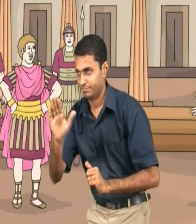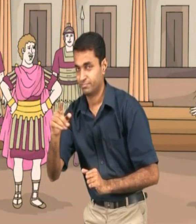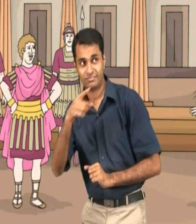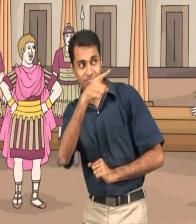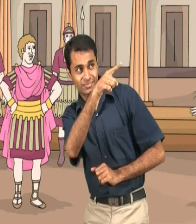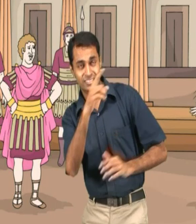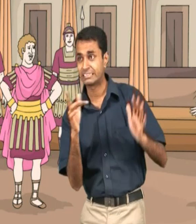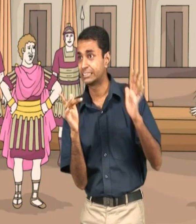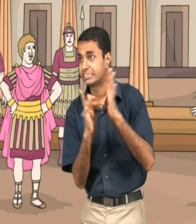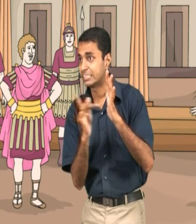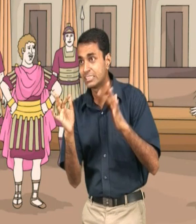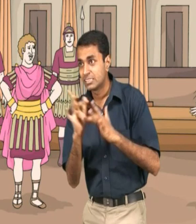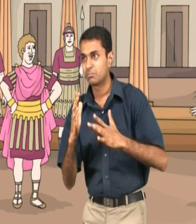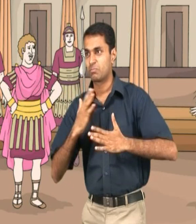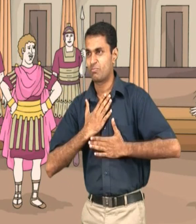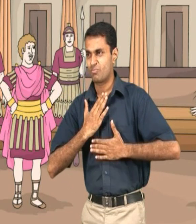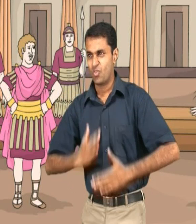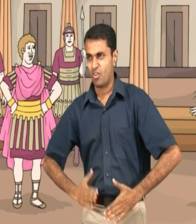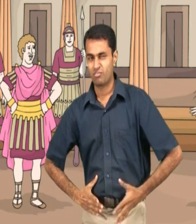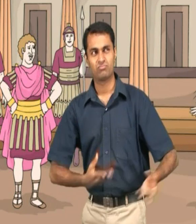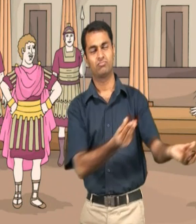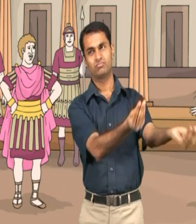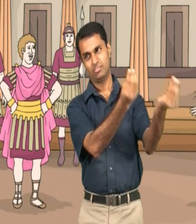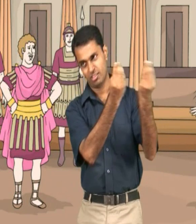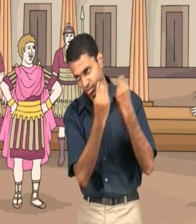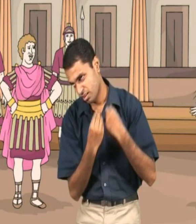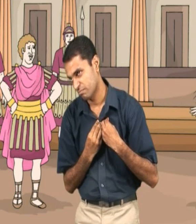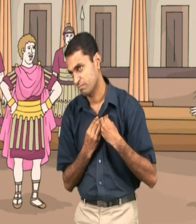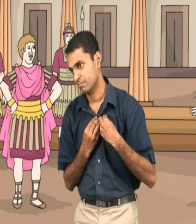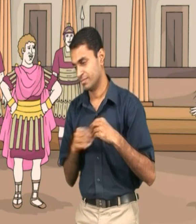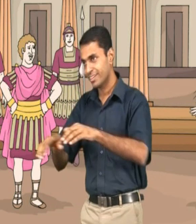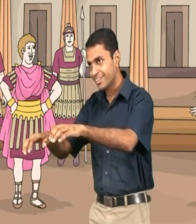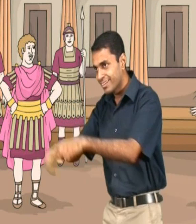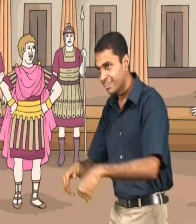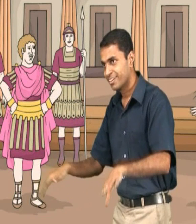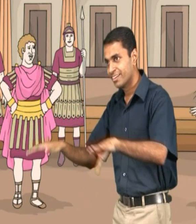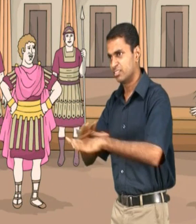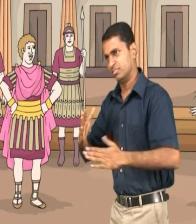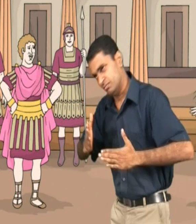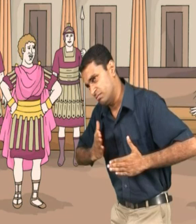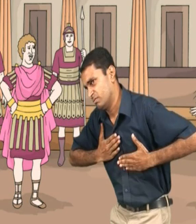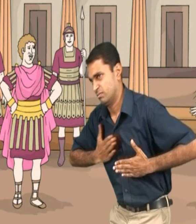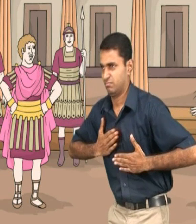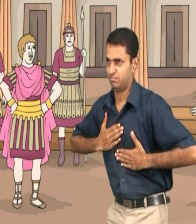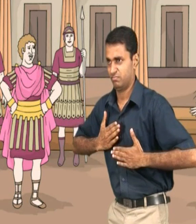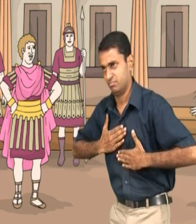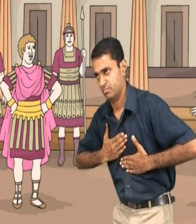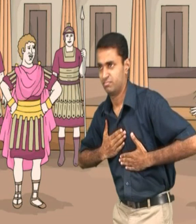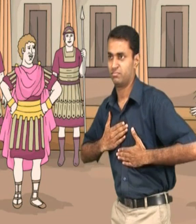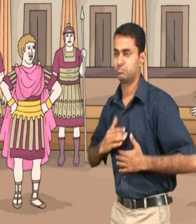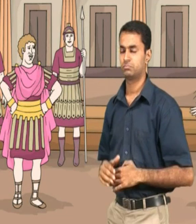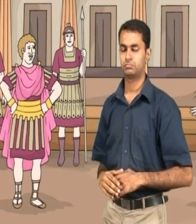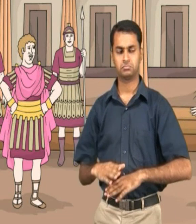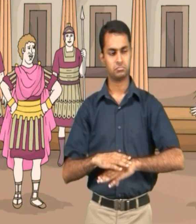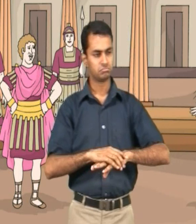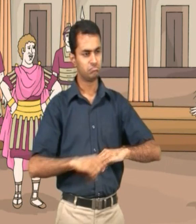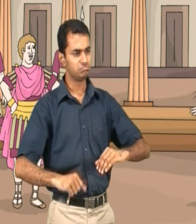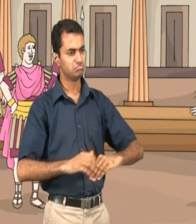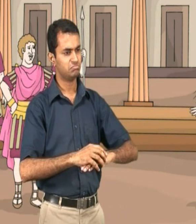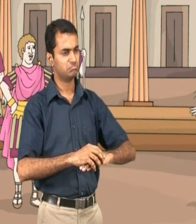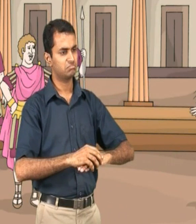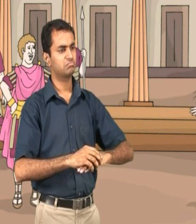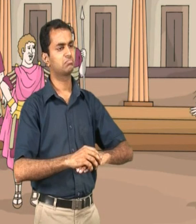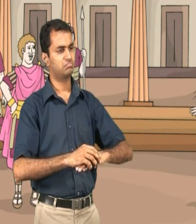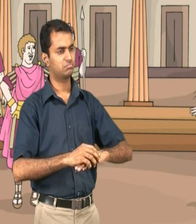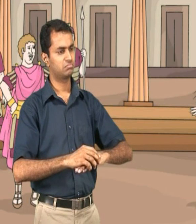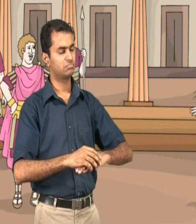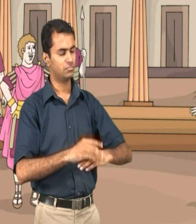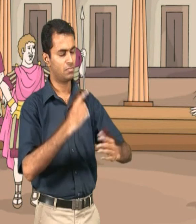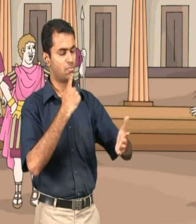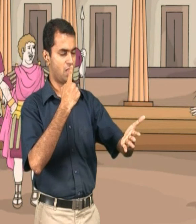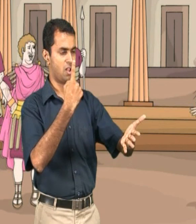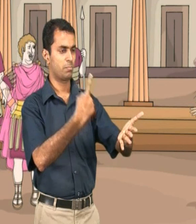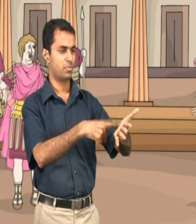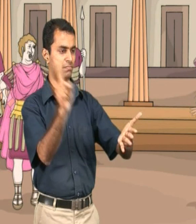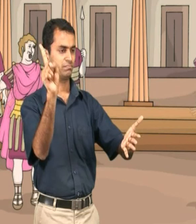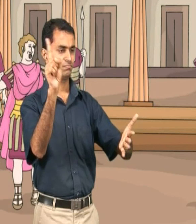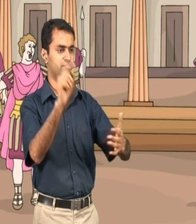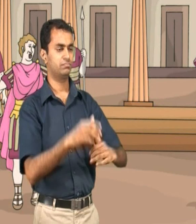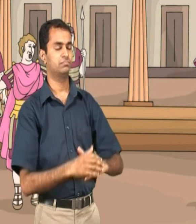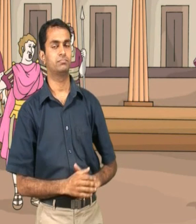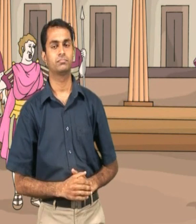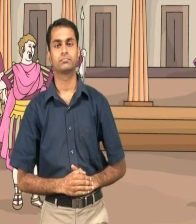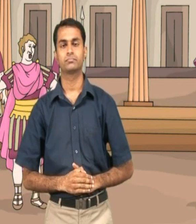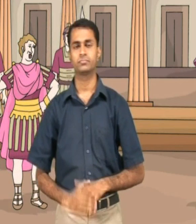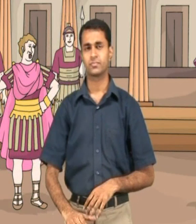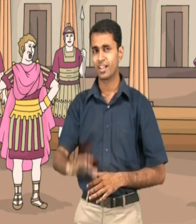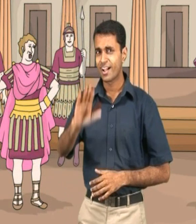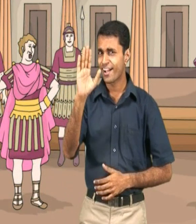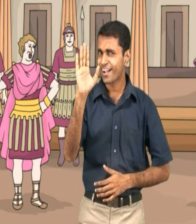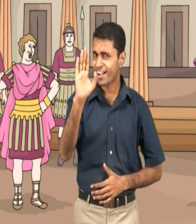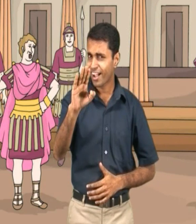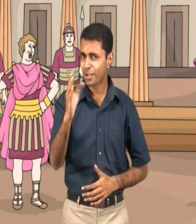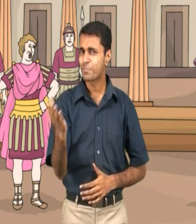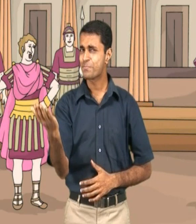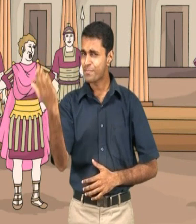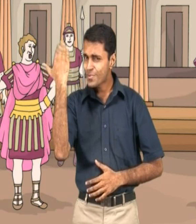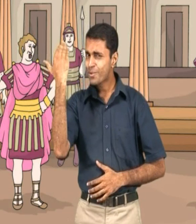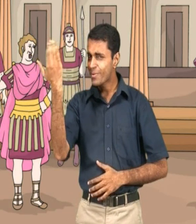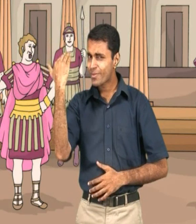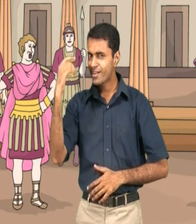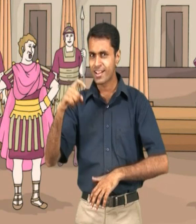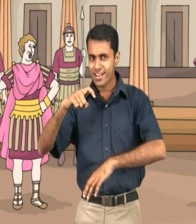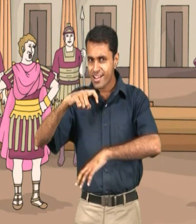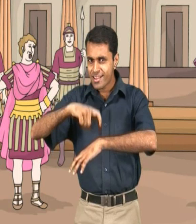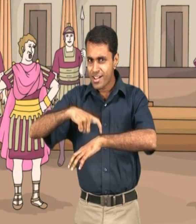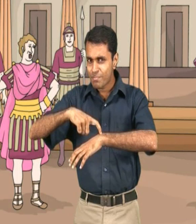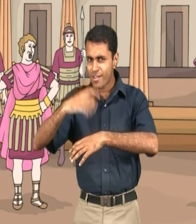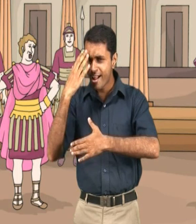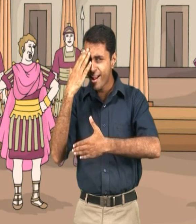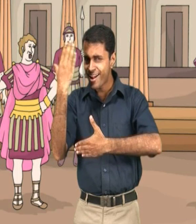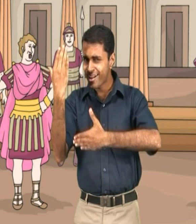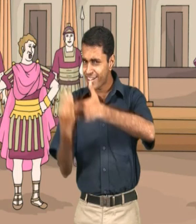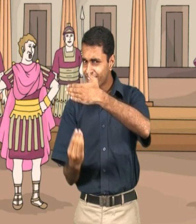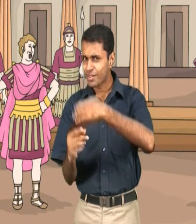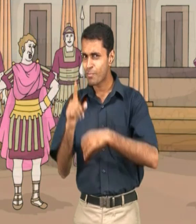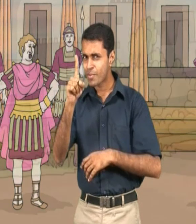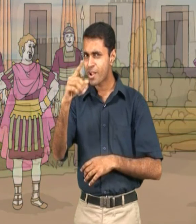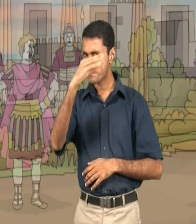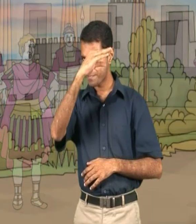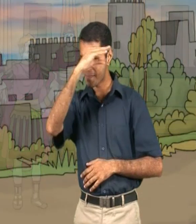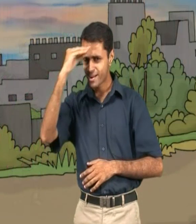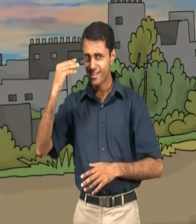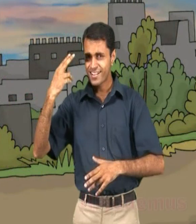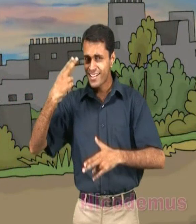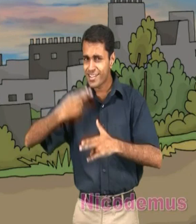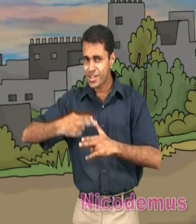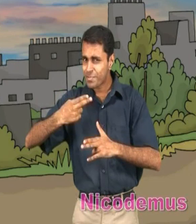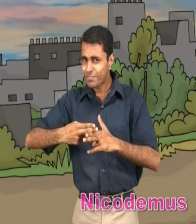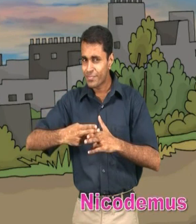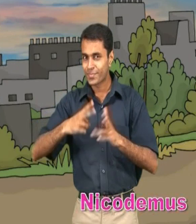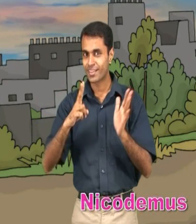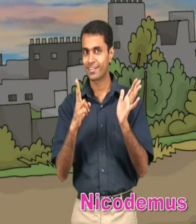Pilate gave him permission, so he came and removed His body.